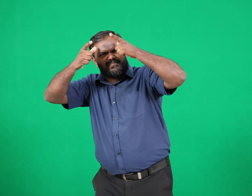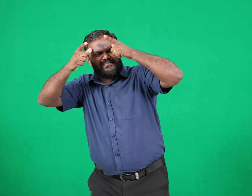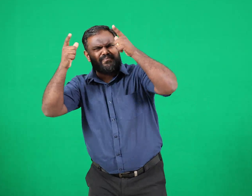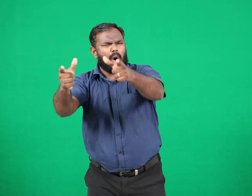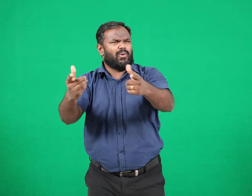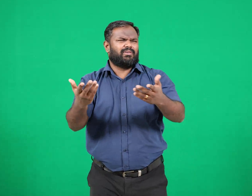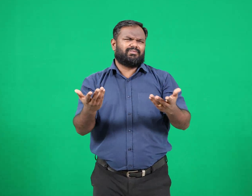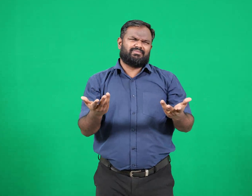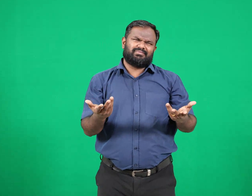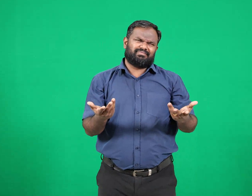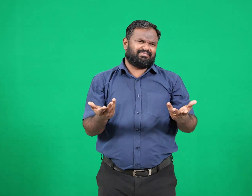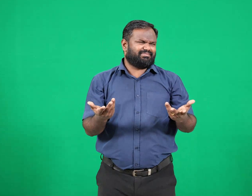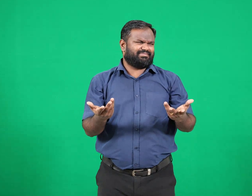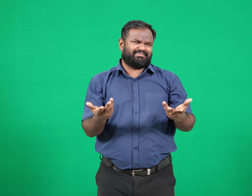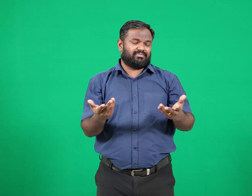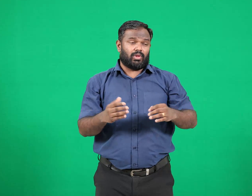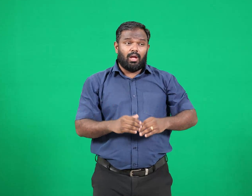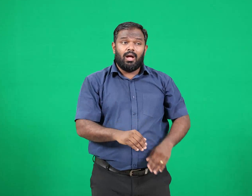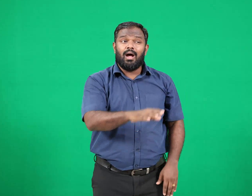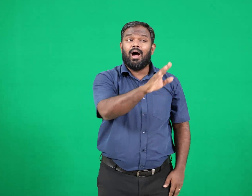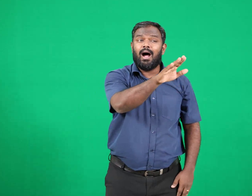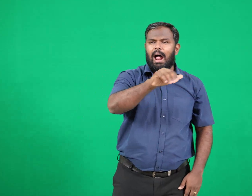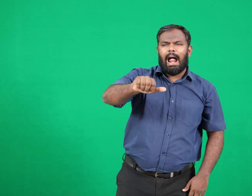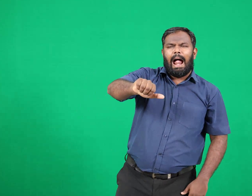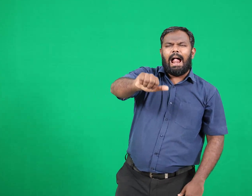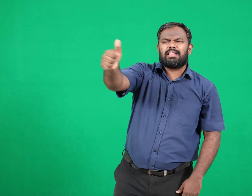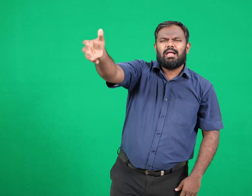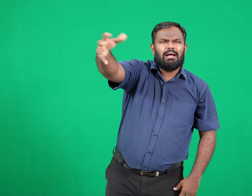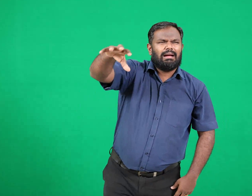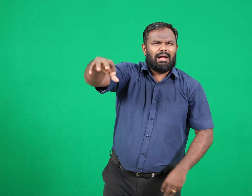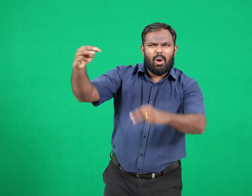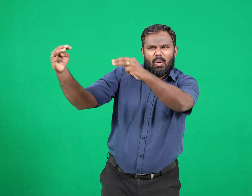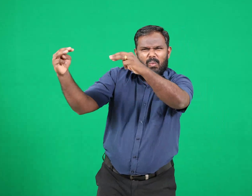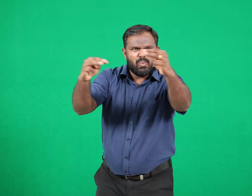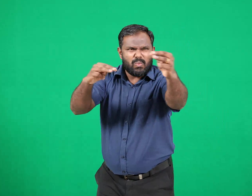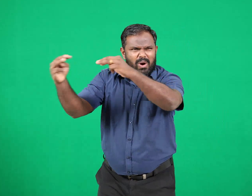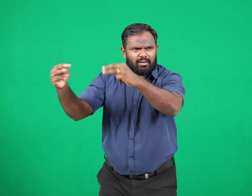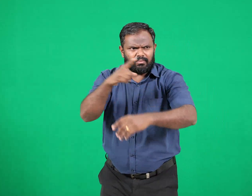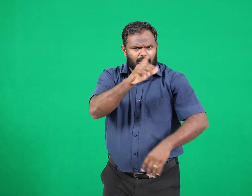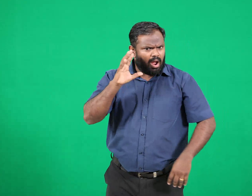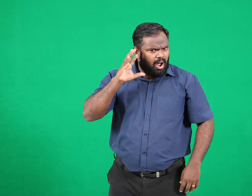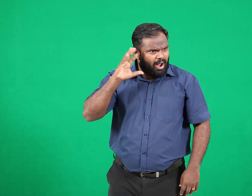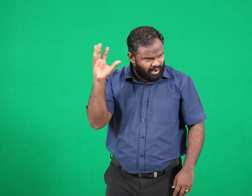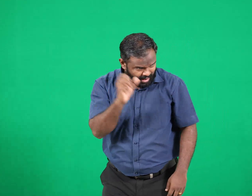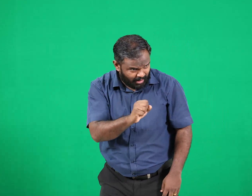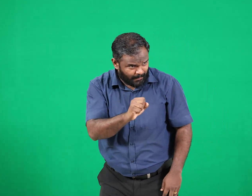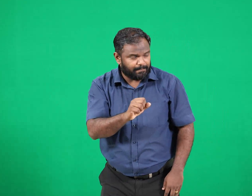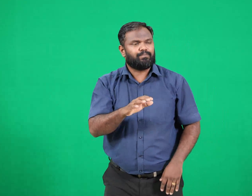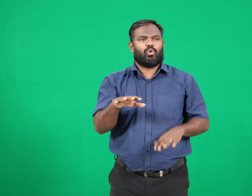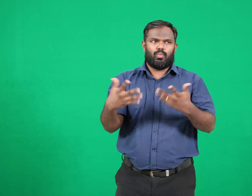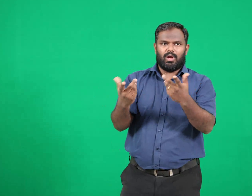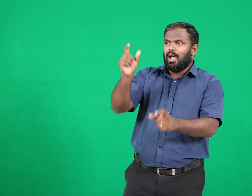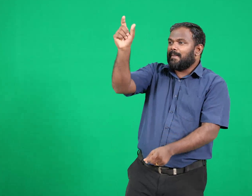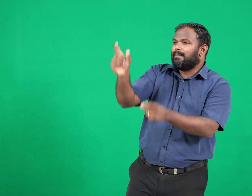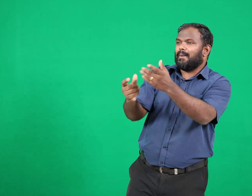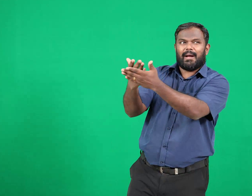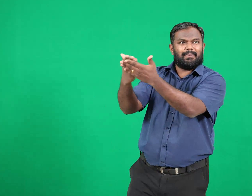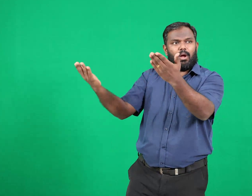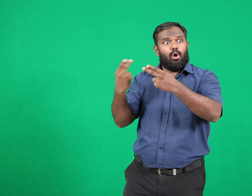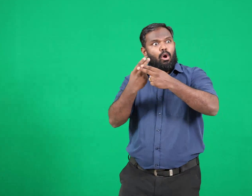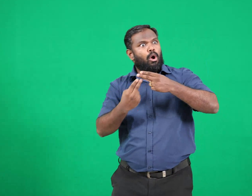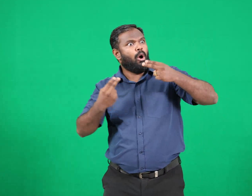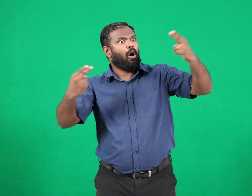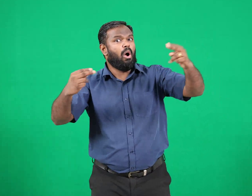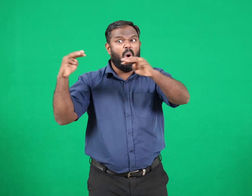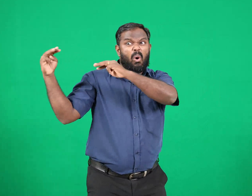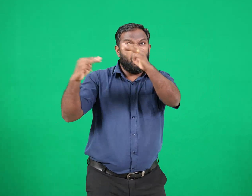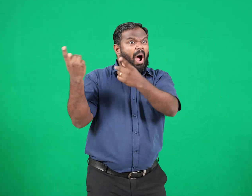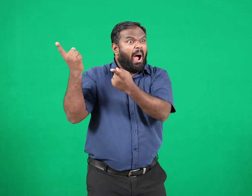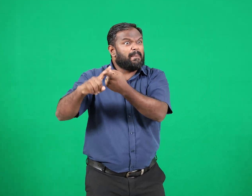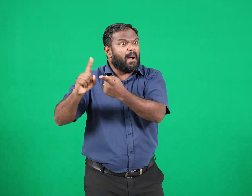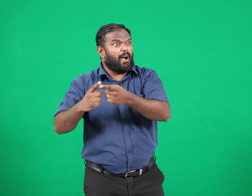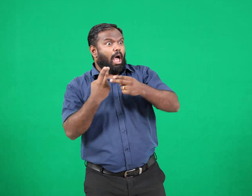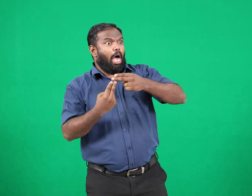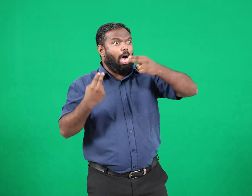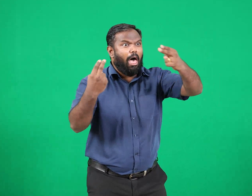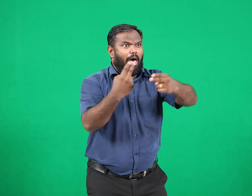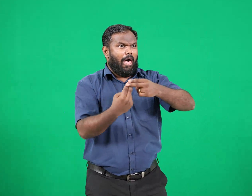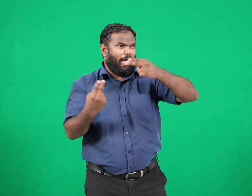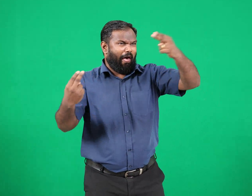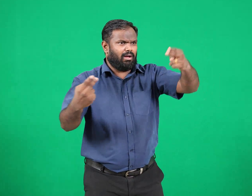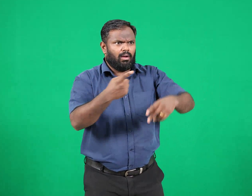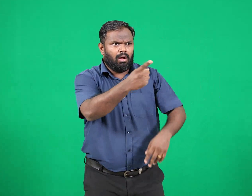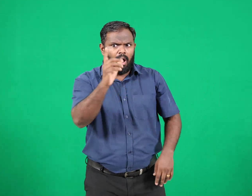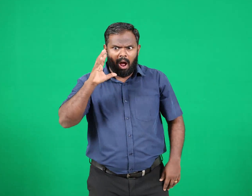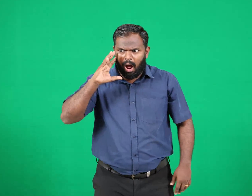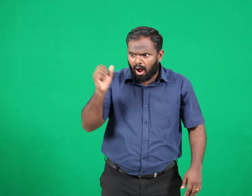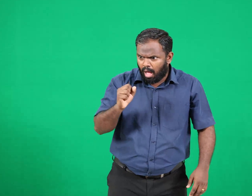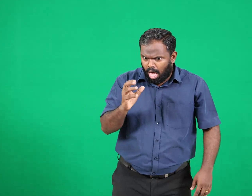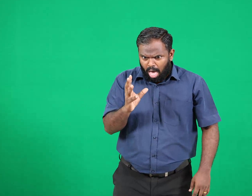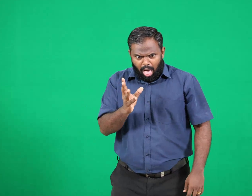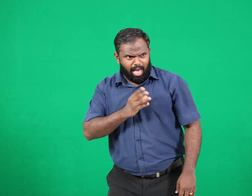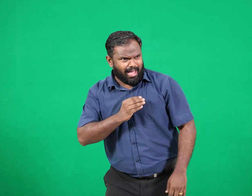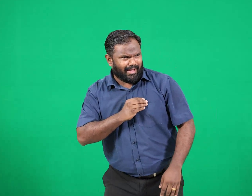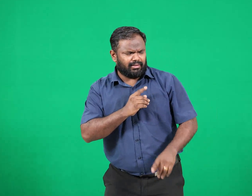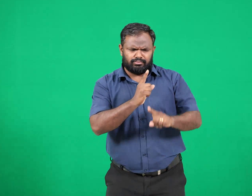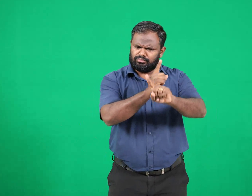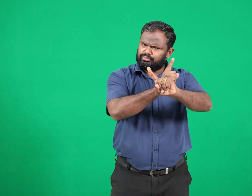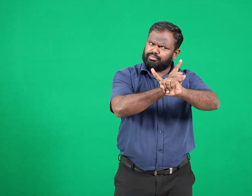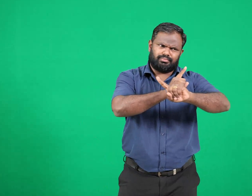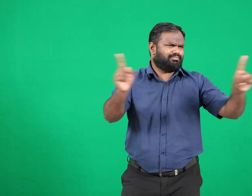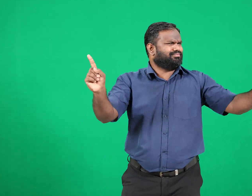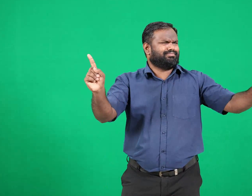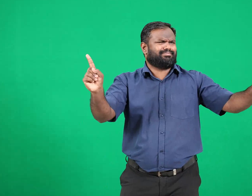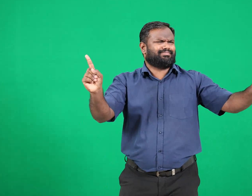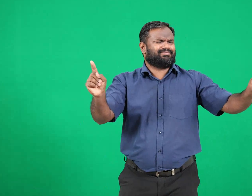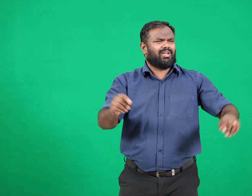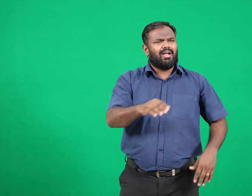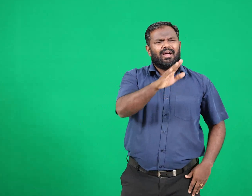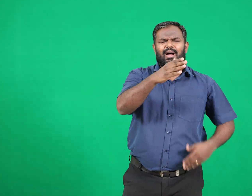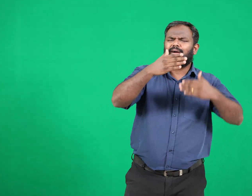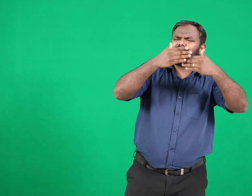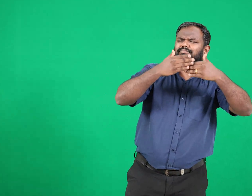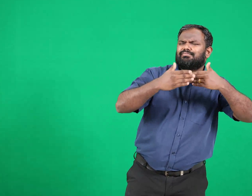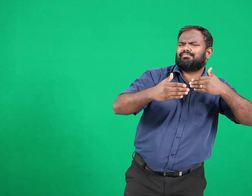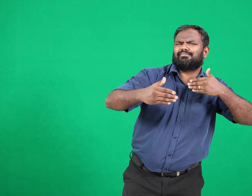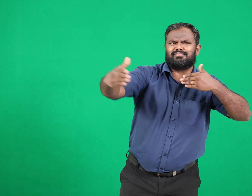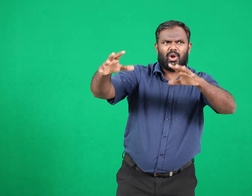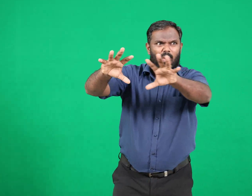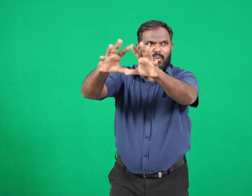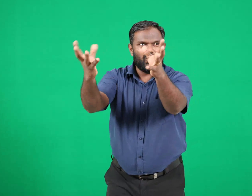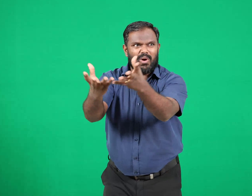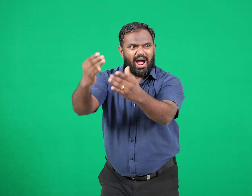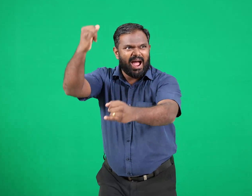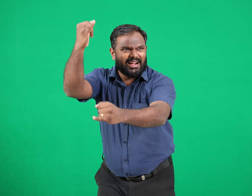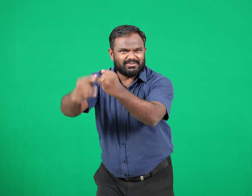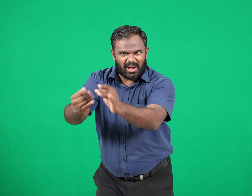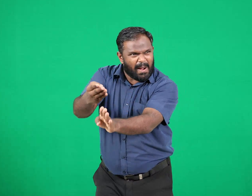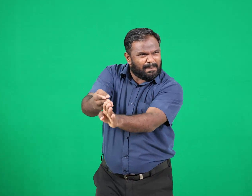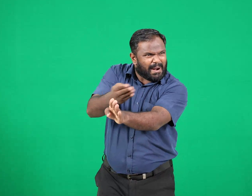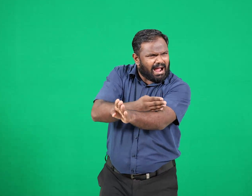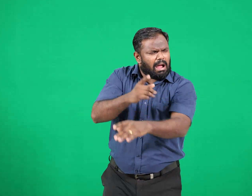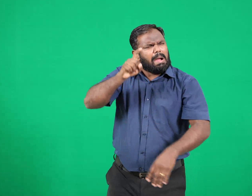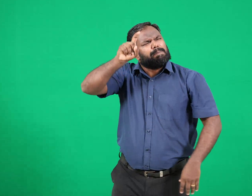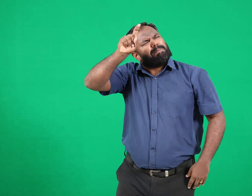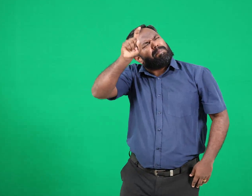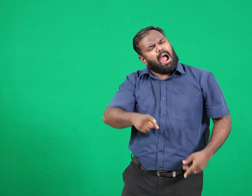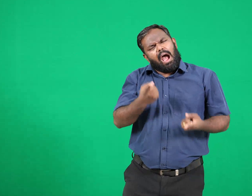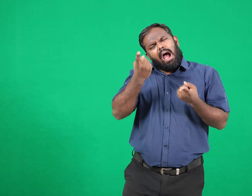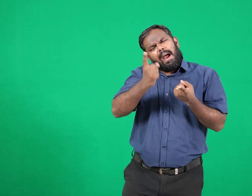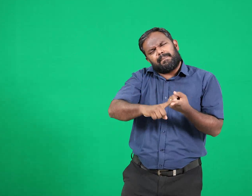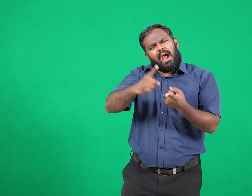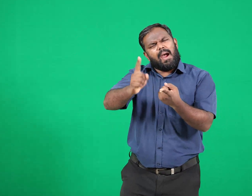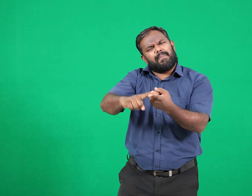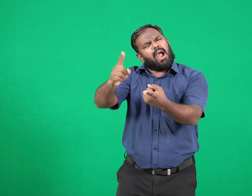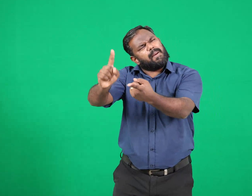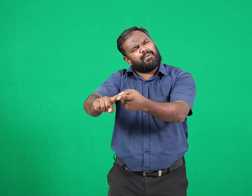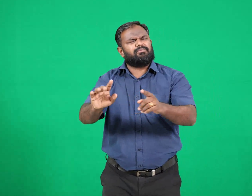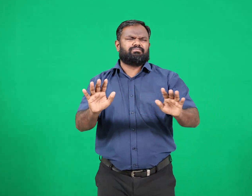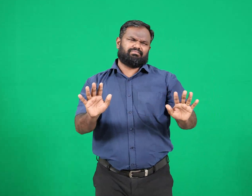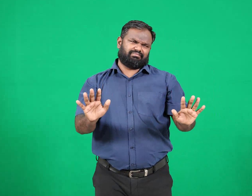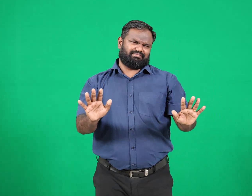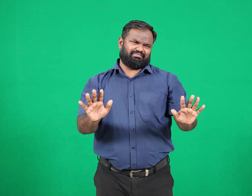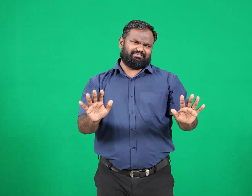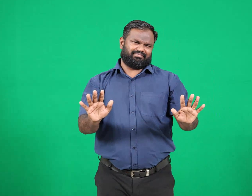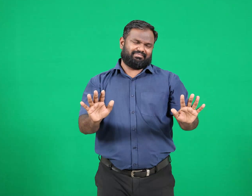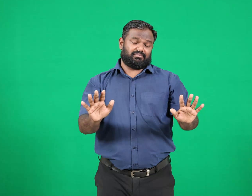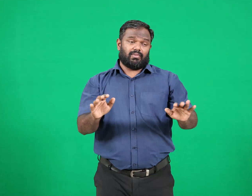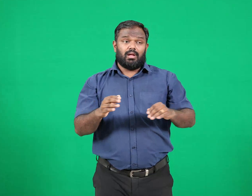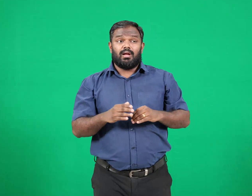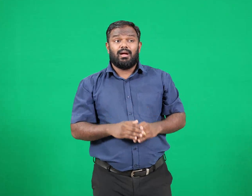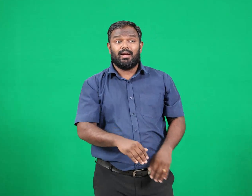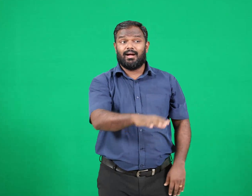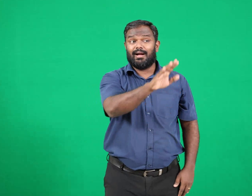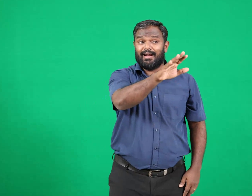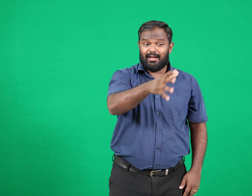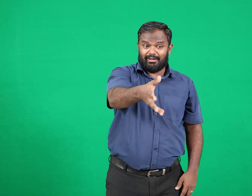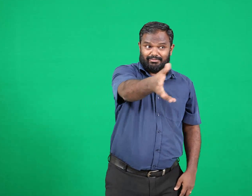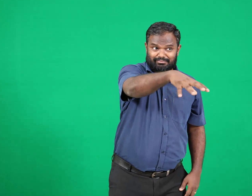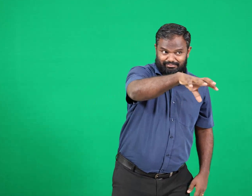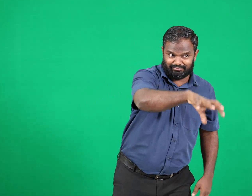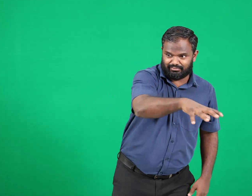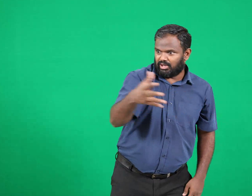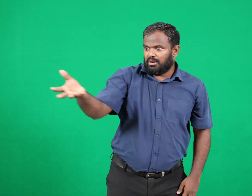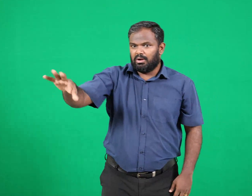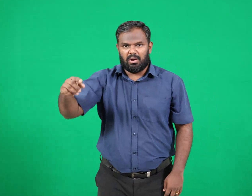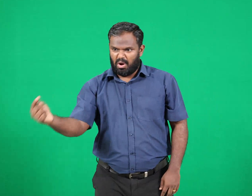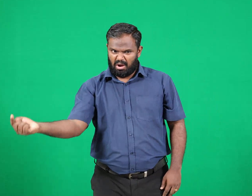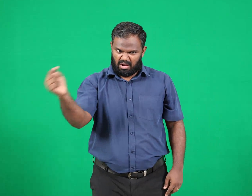You will hear of wars and rumors of wars, but see to it that you are not alarmed.